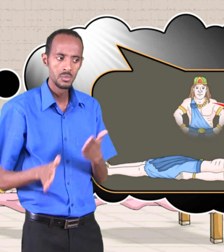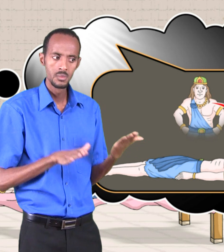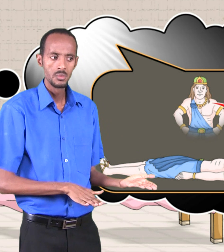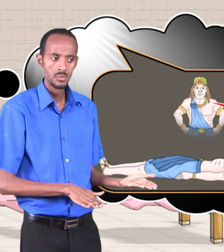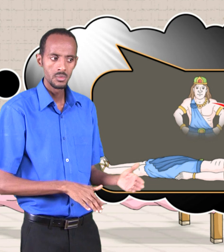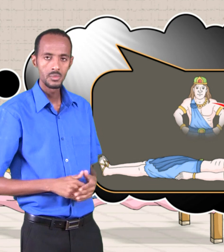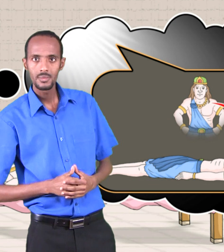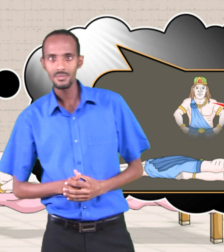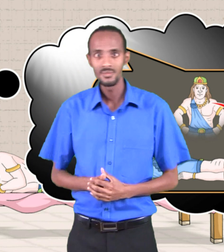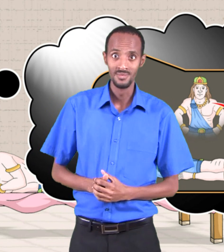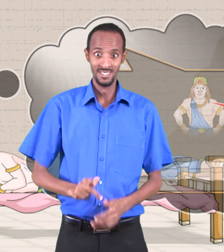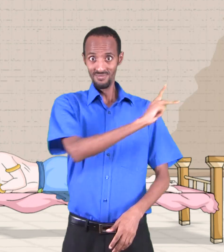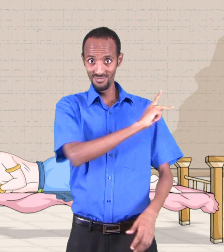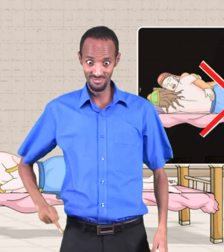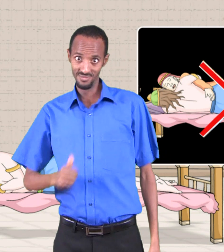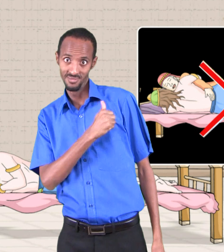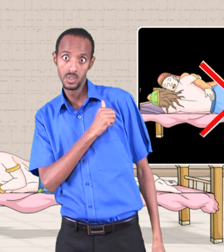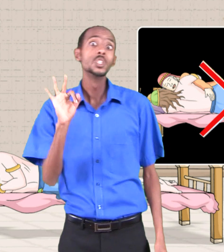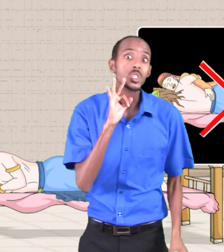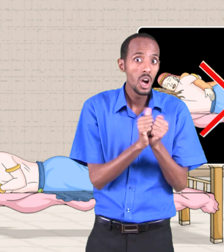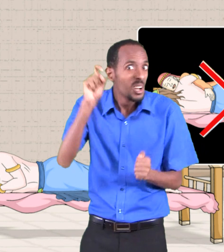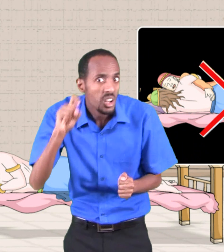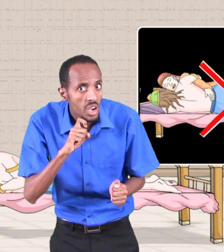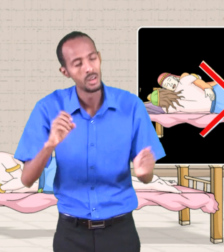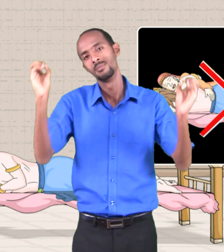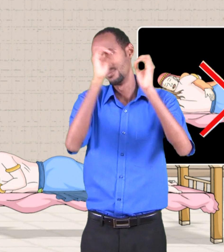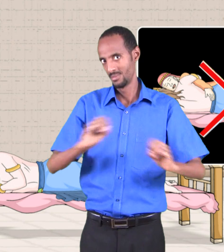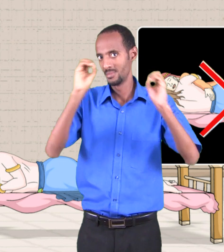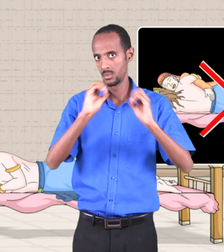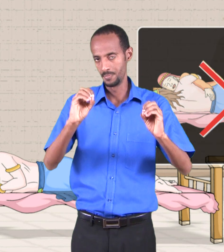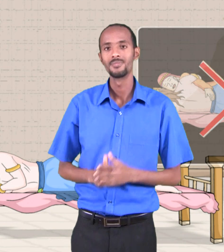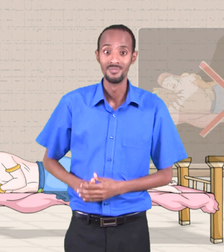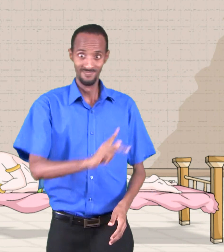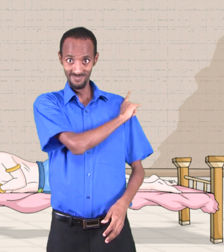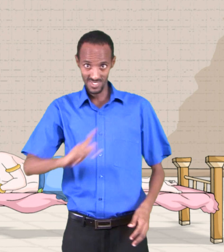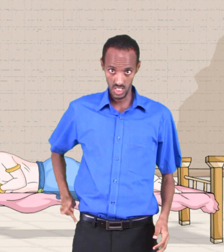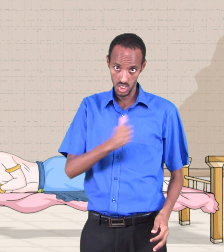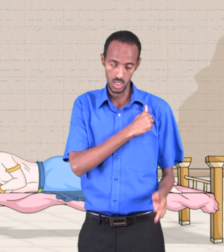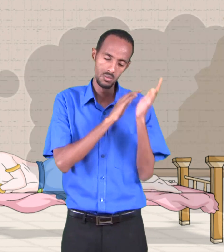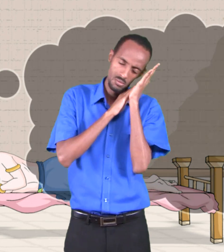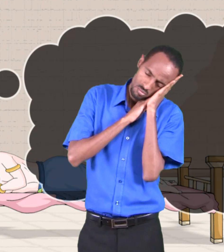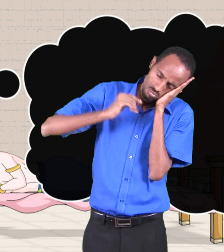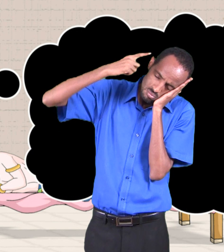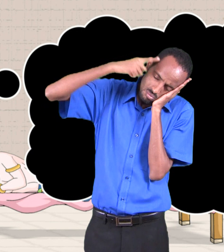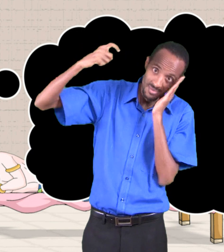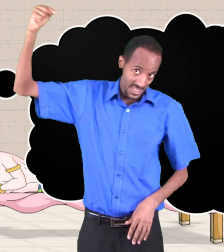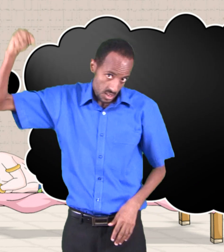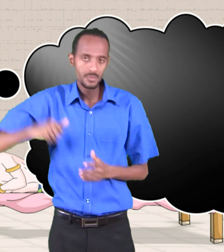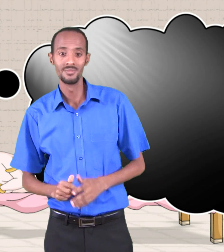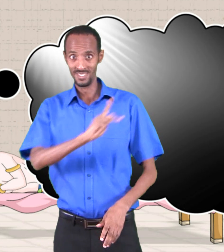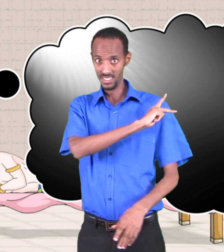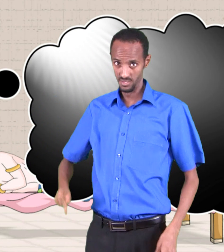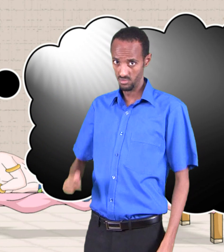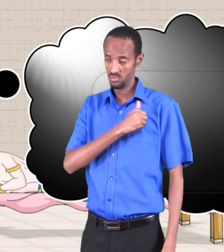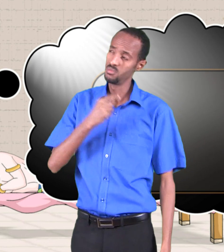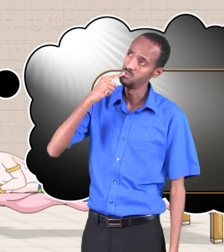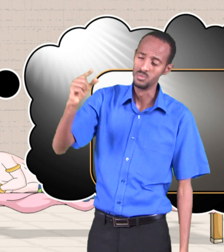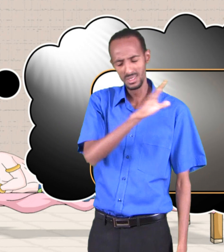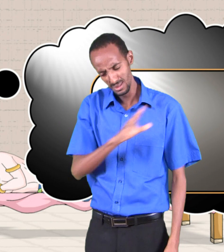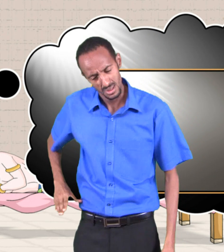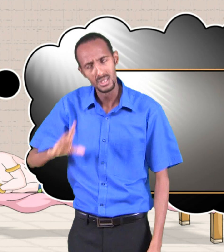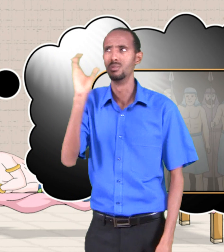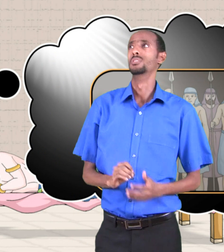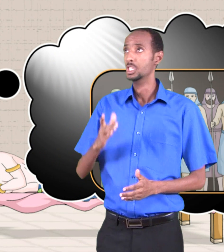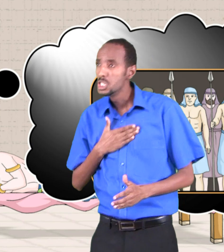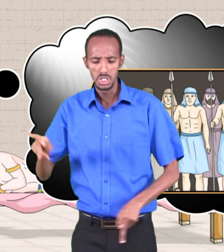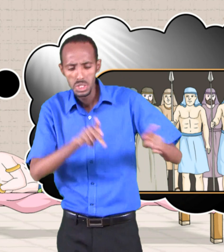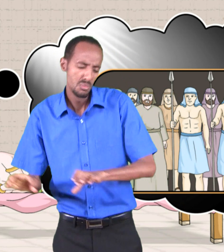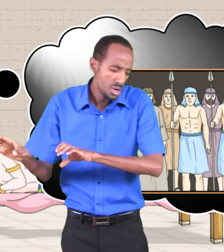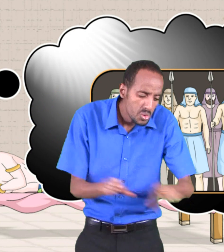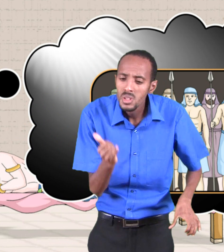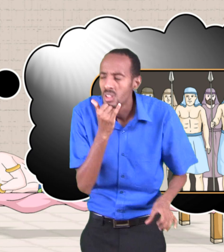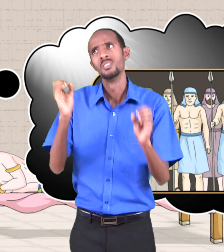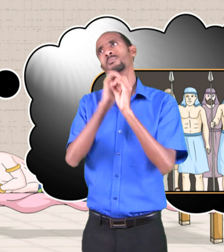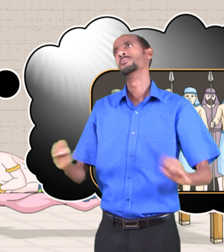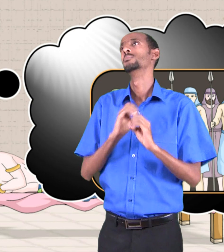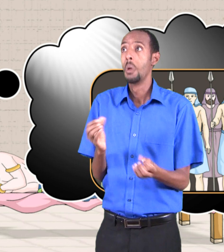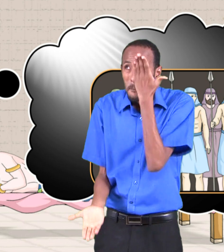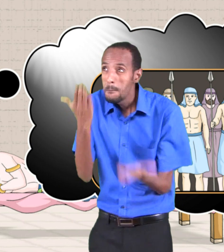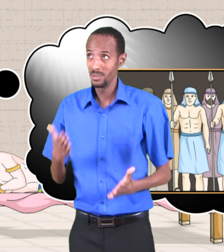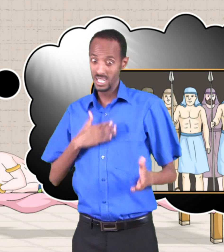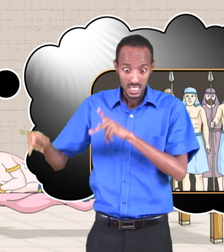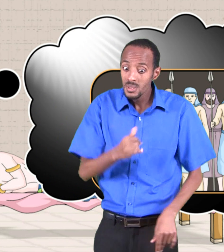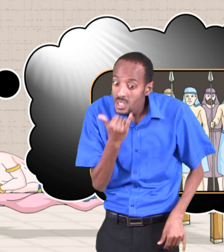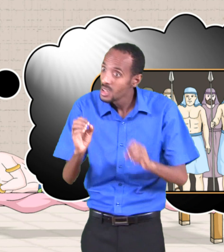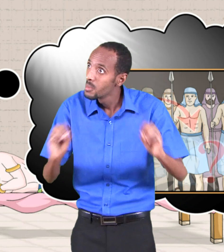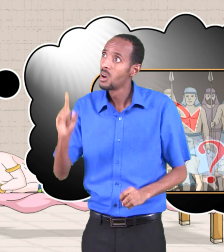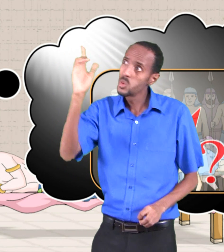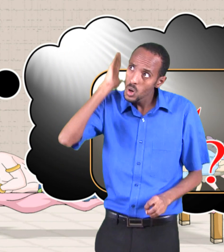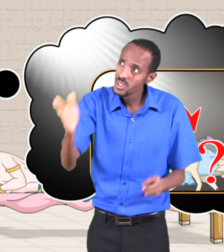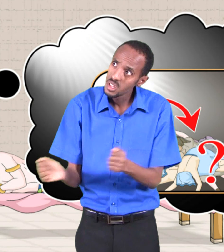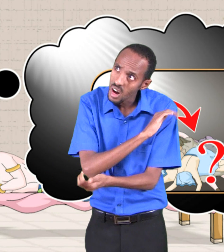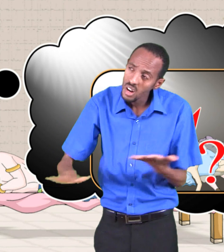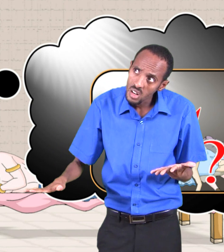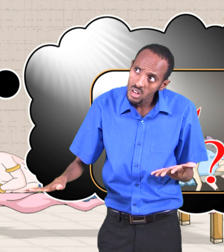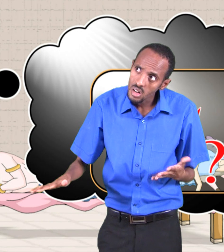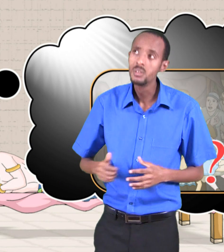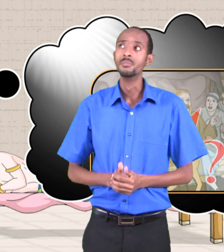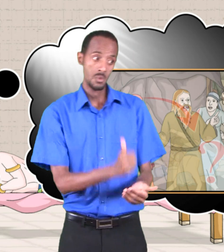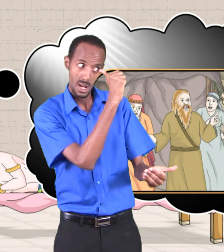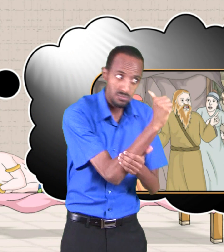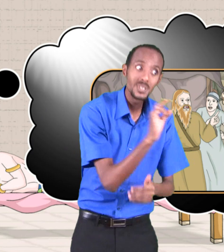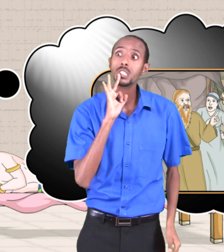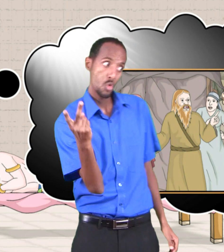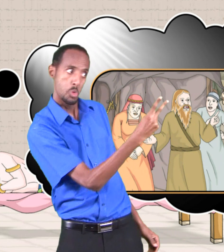Now Abimelech had not gone near her, so he replied, “Lord, would You destroy a nation even though it is innocent?